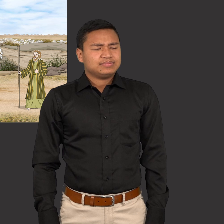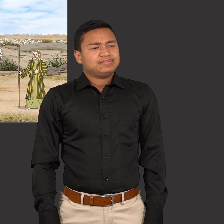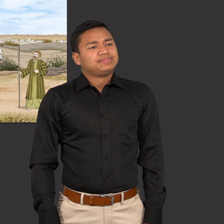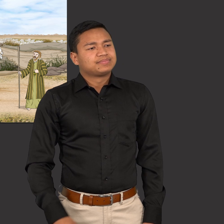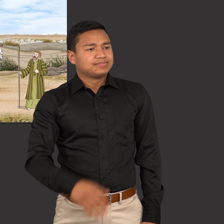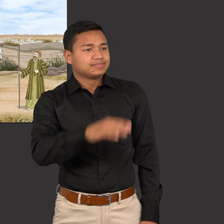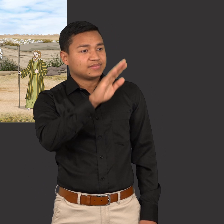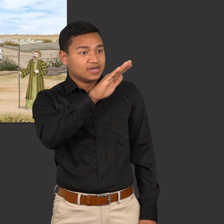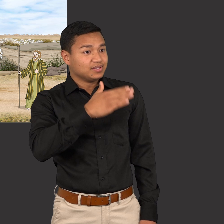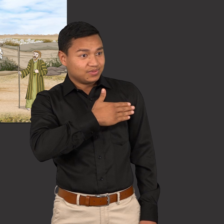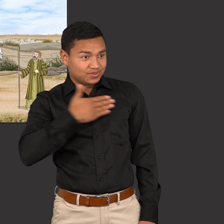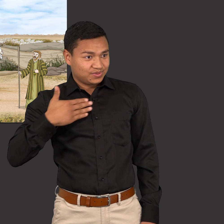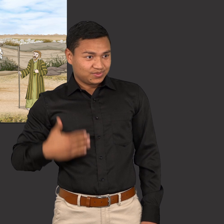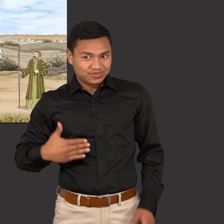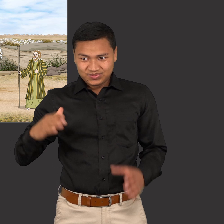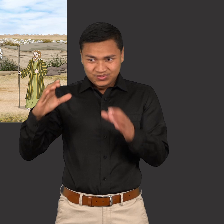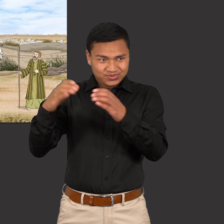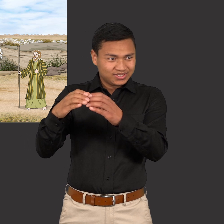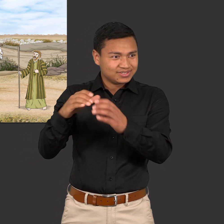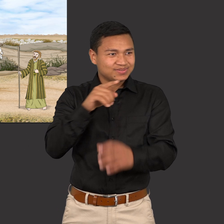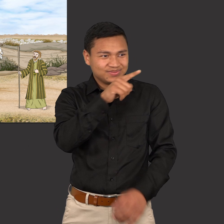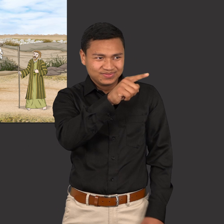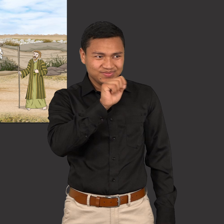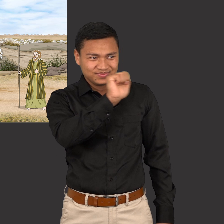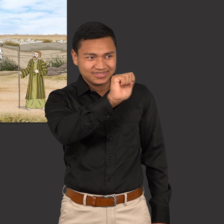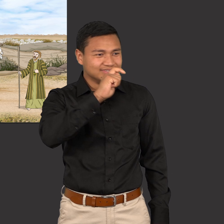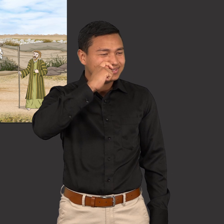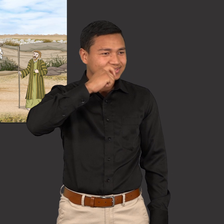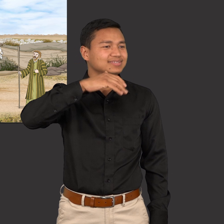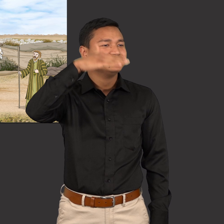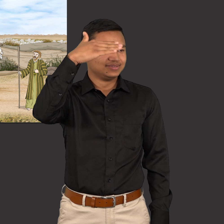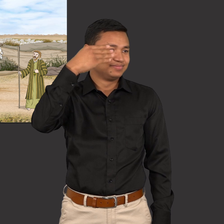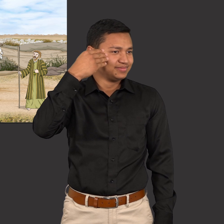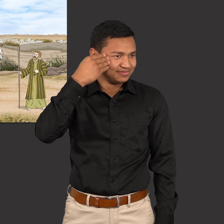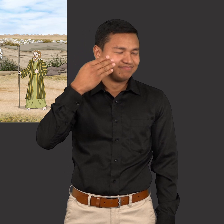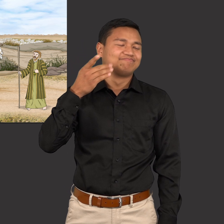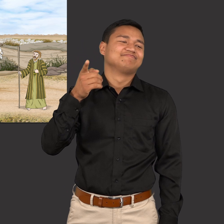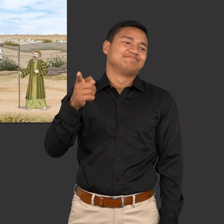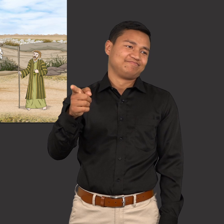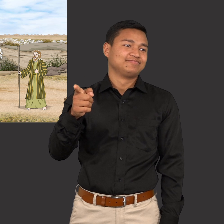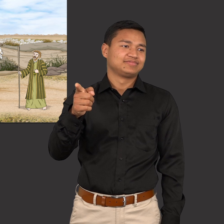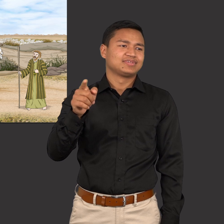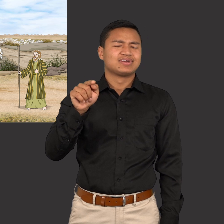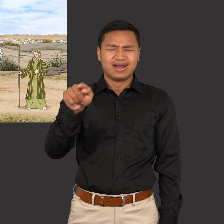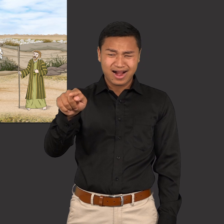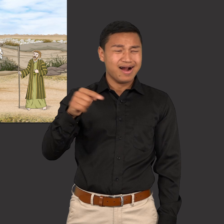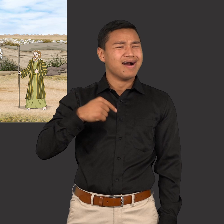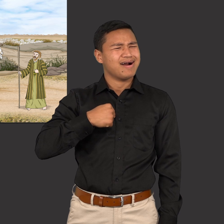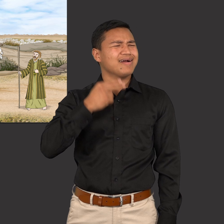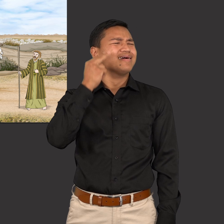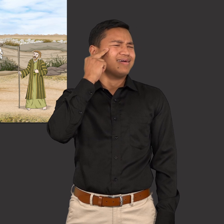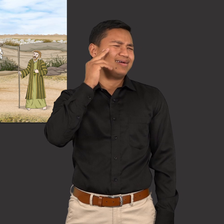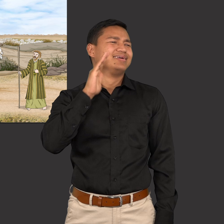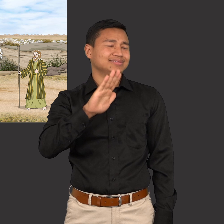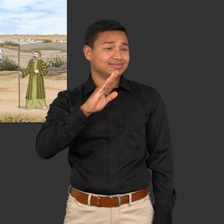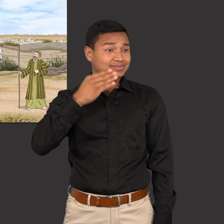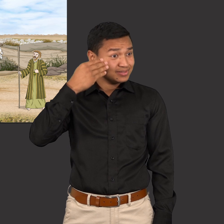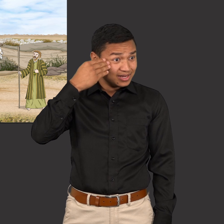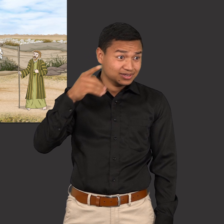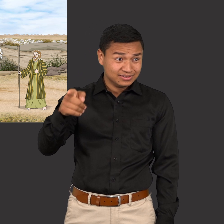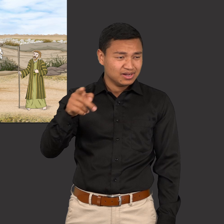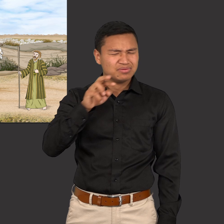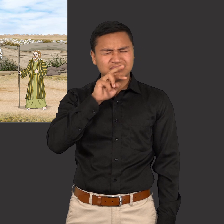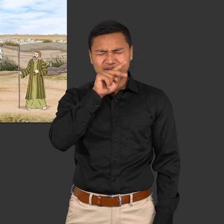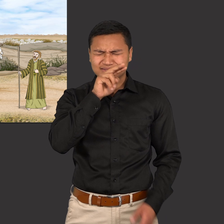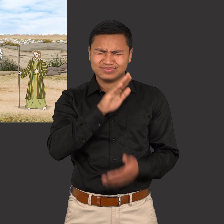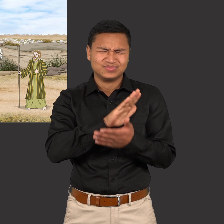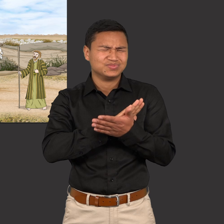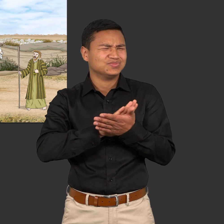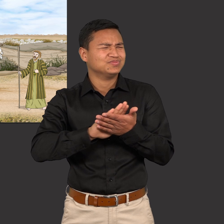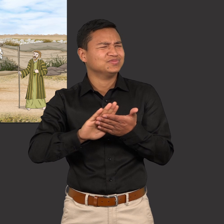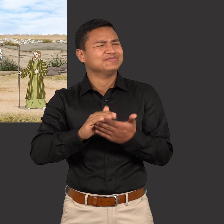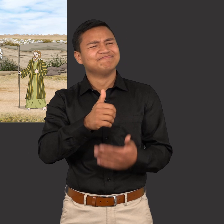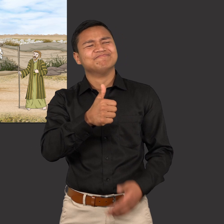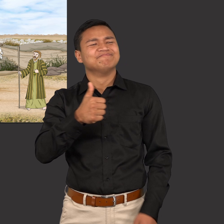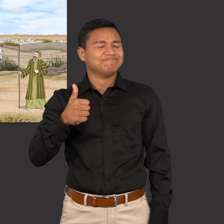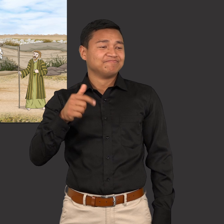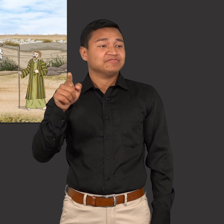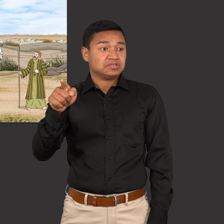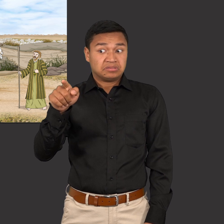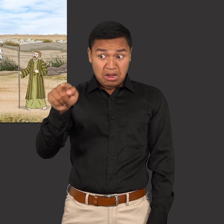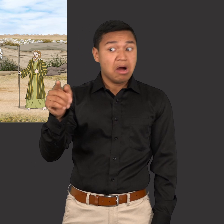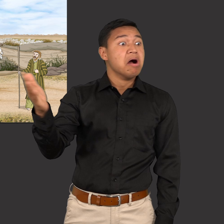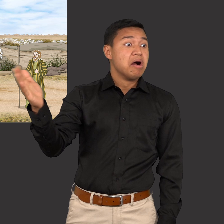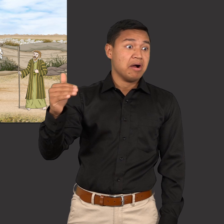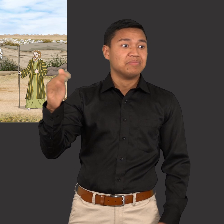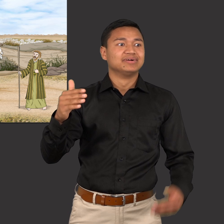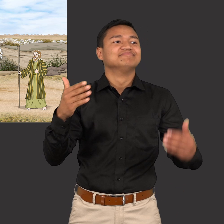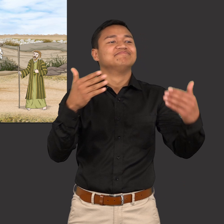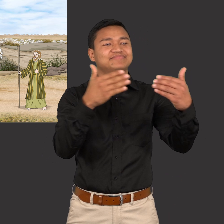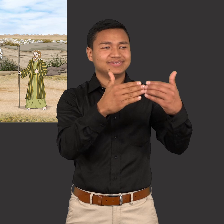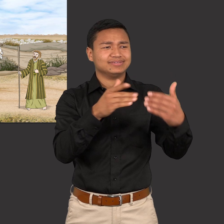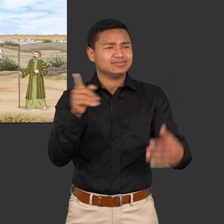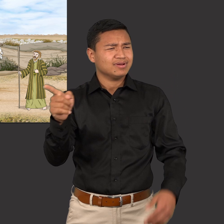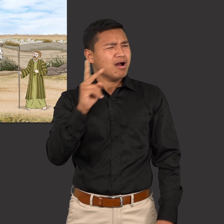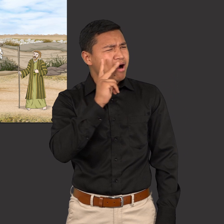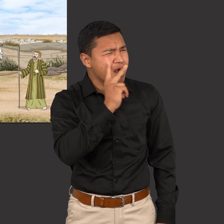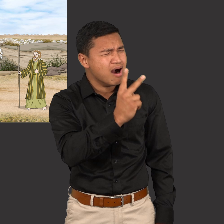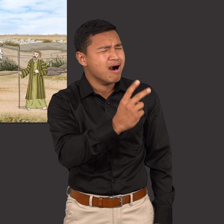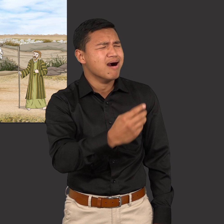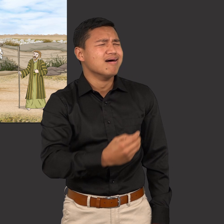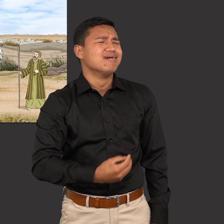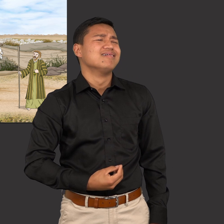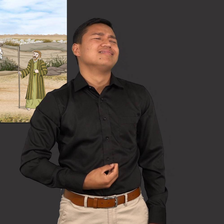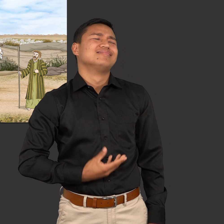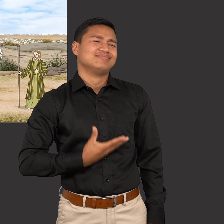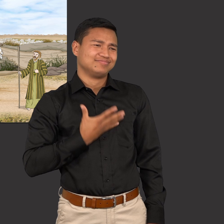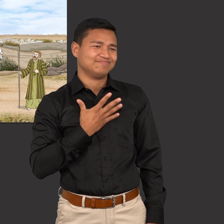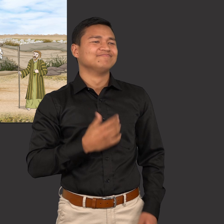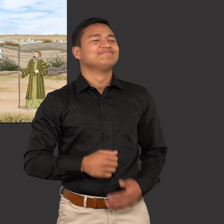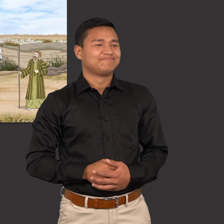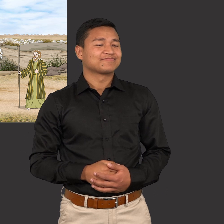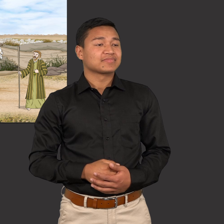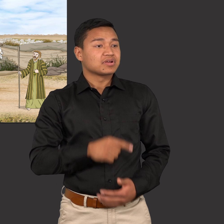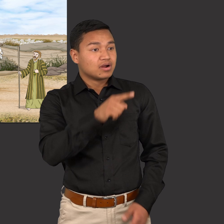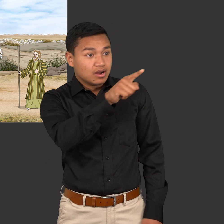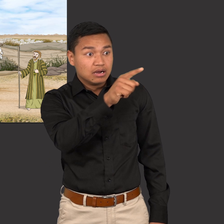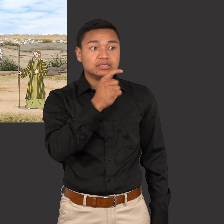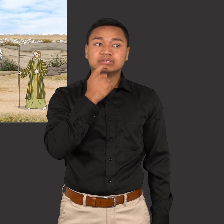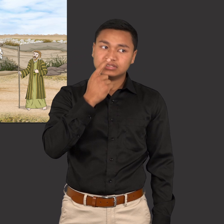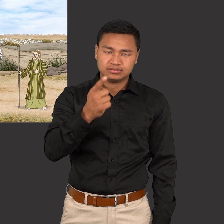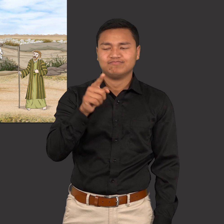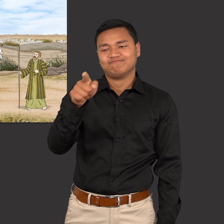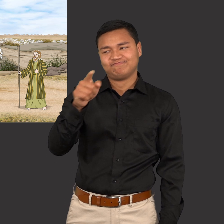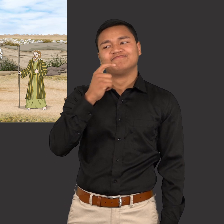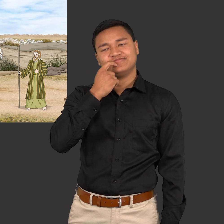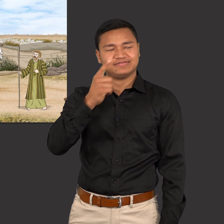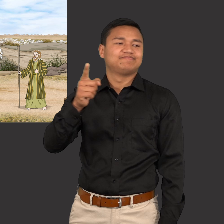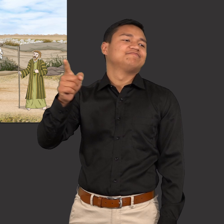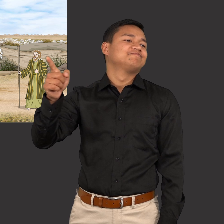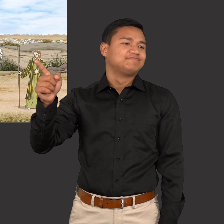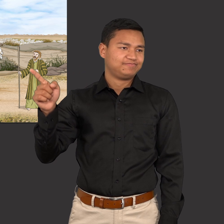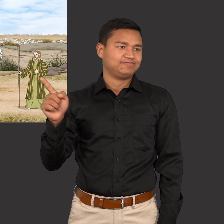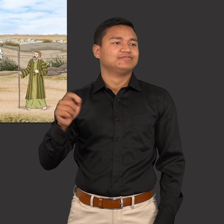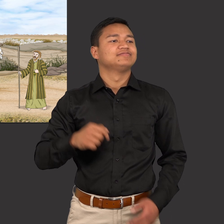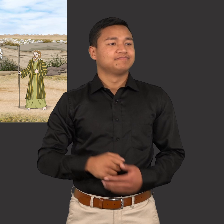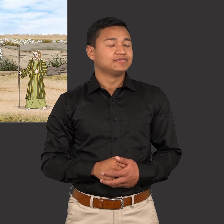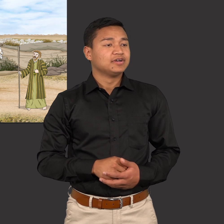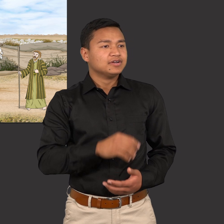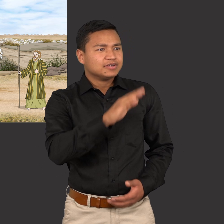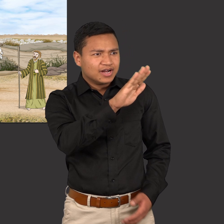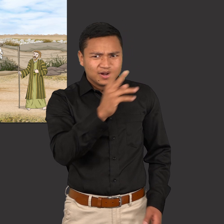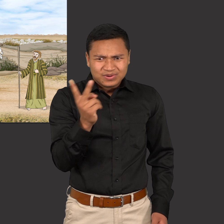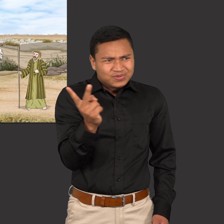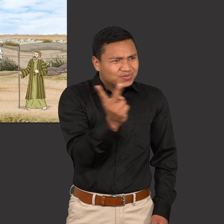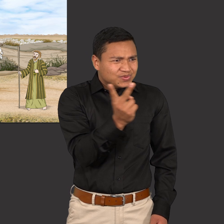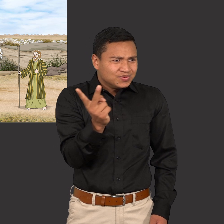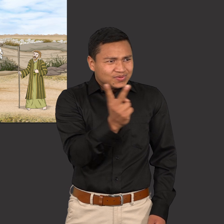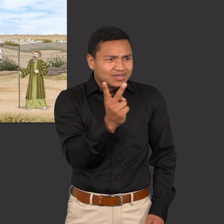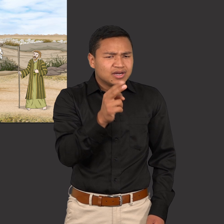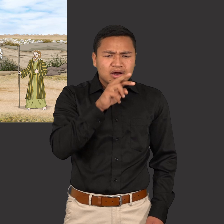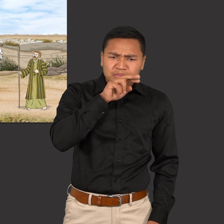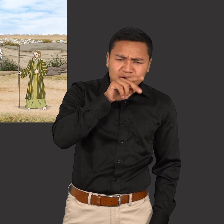Then the anger of the LORD burned against Moses, and He said, “Is not Aaron the Levite your brother? I know that he can speak well, and he is now on his way to meet you.